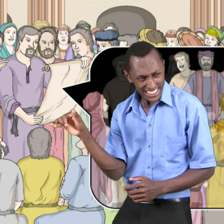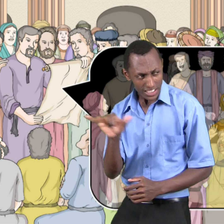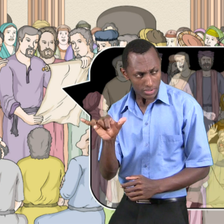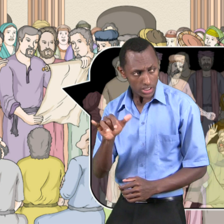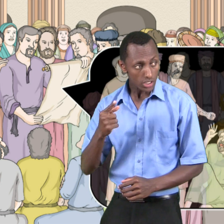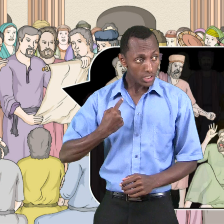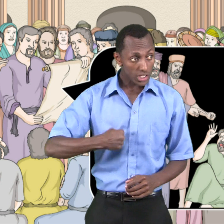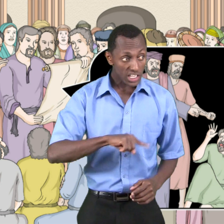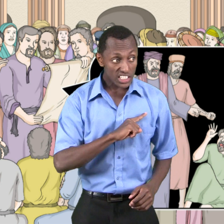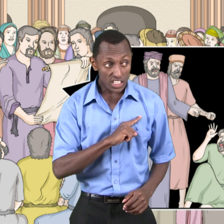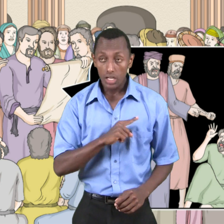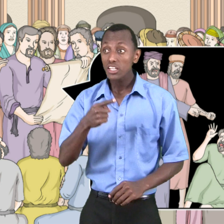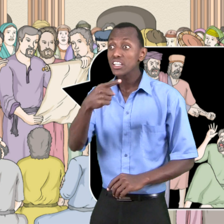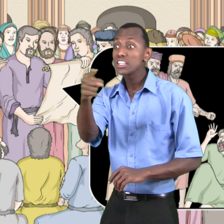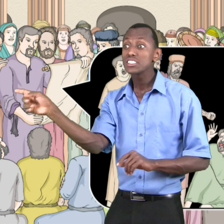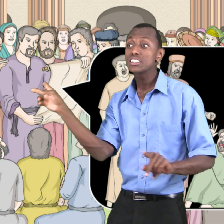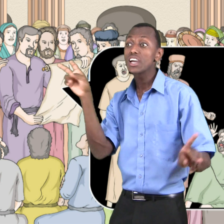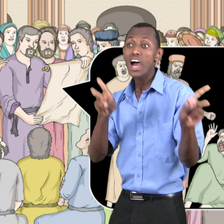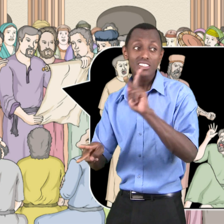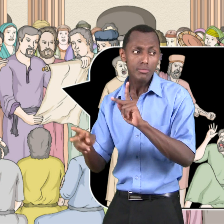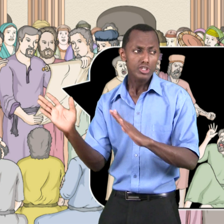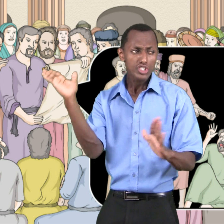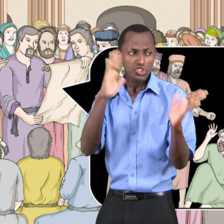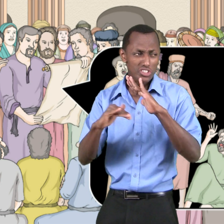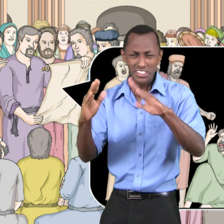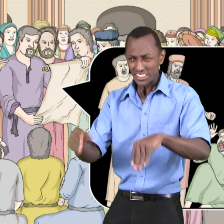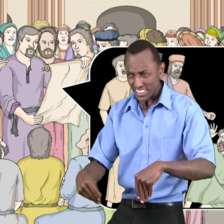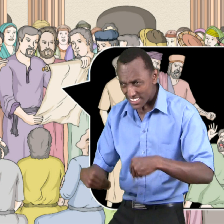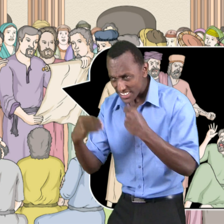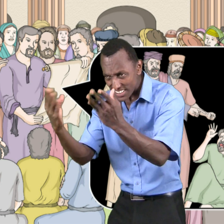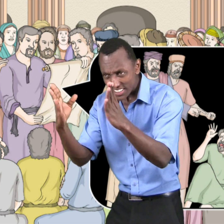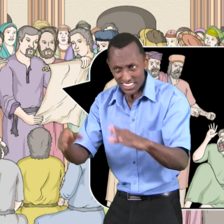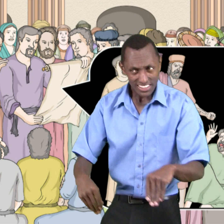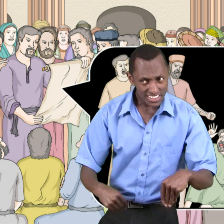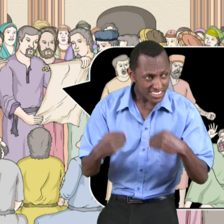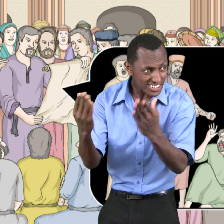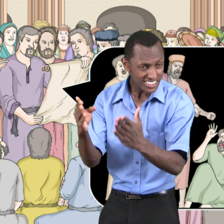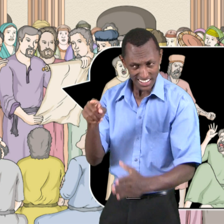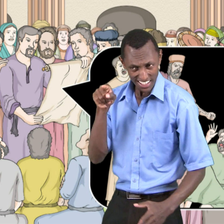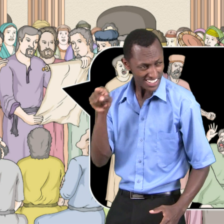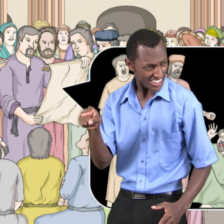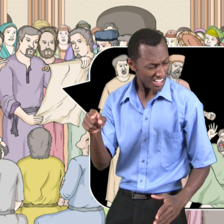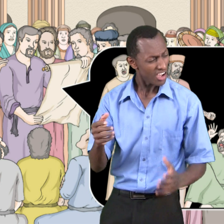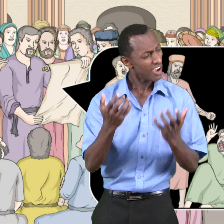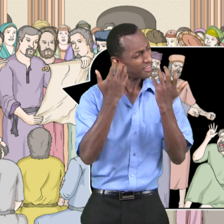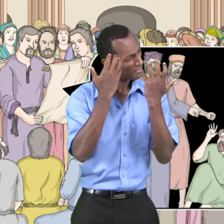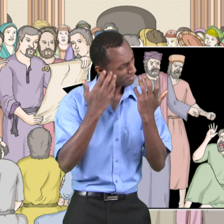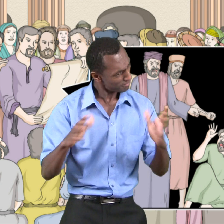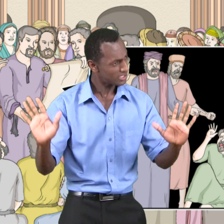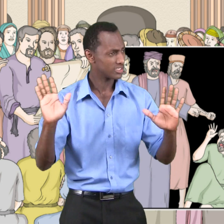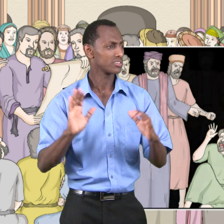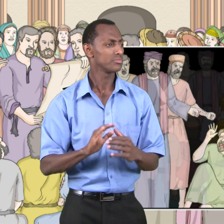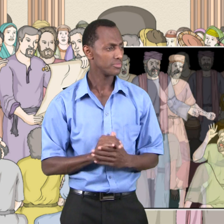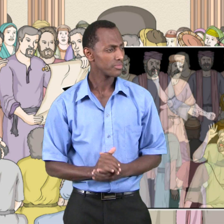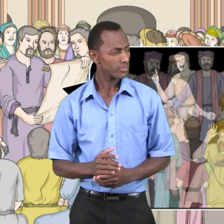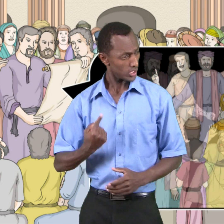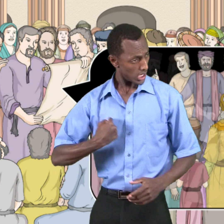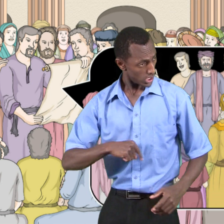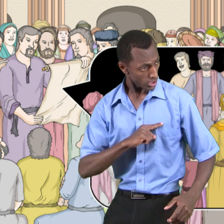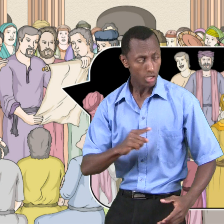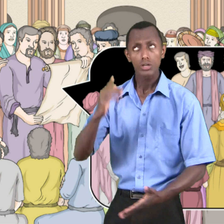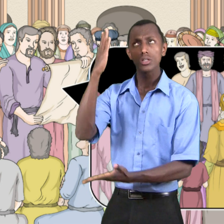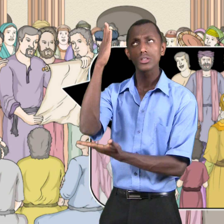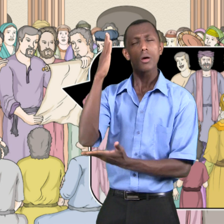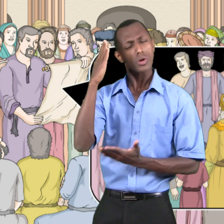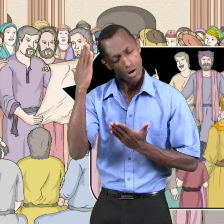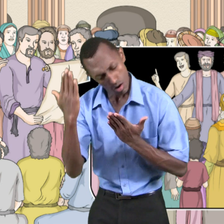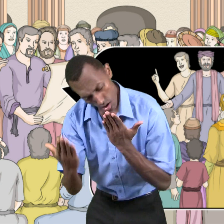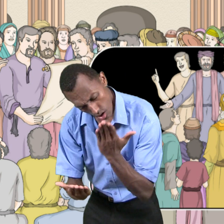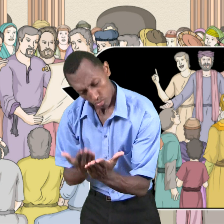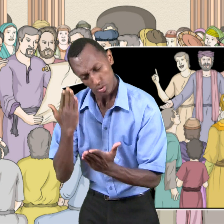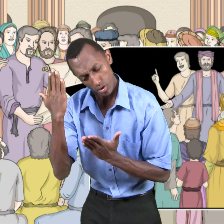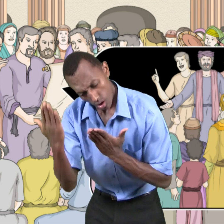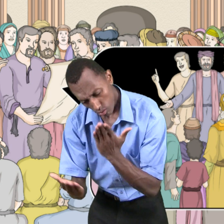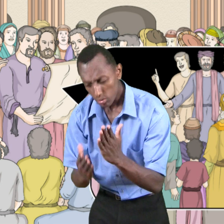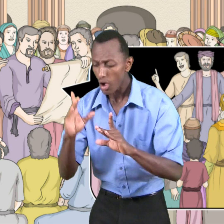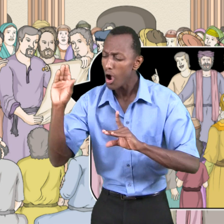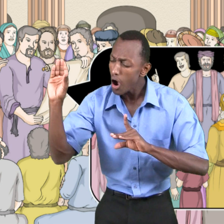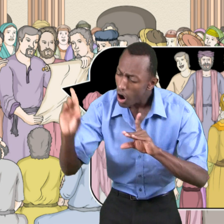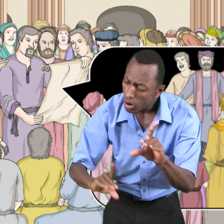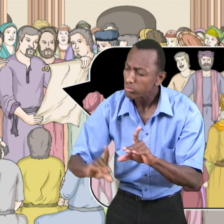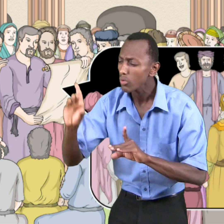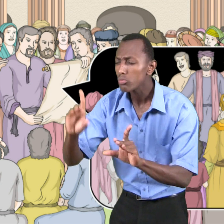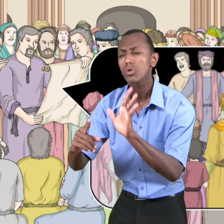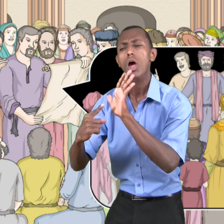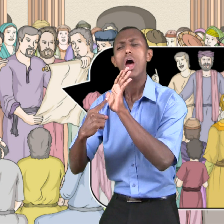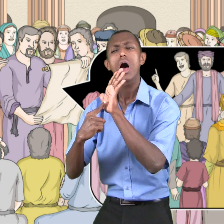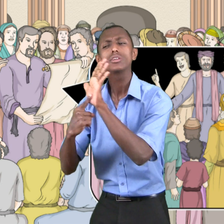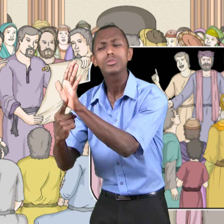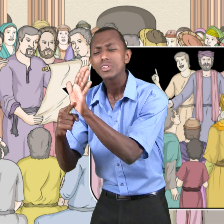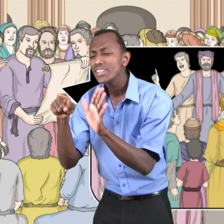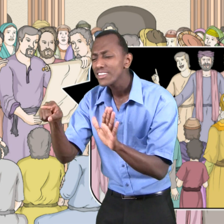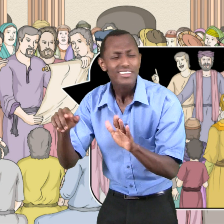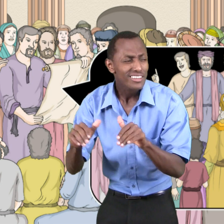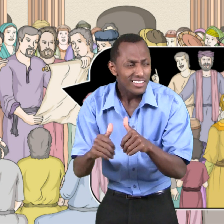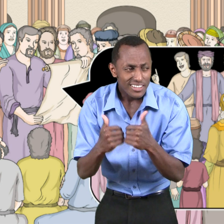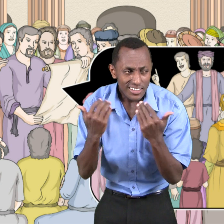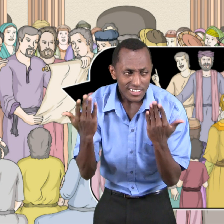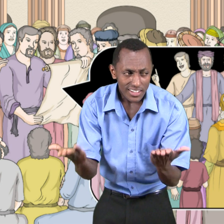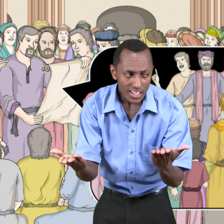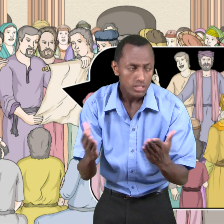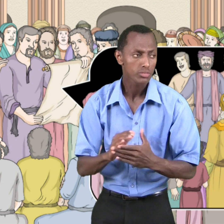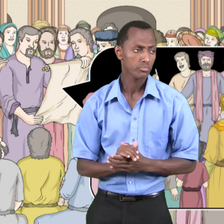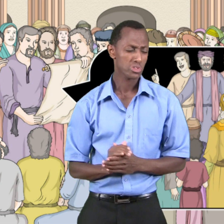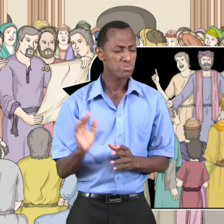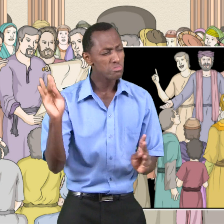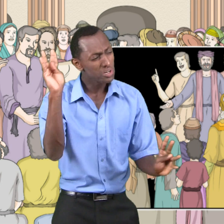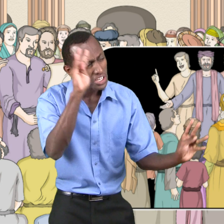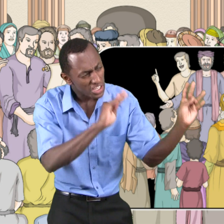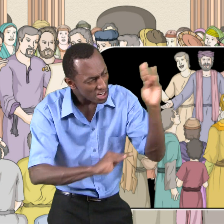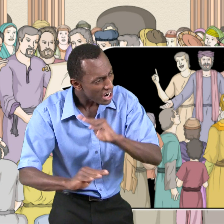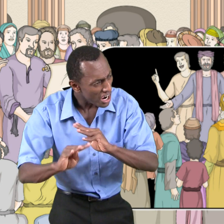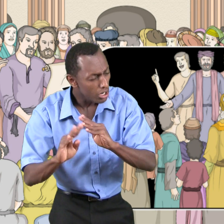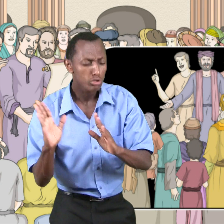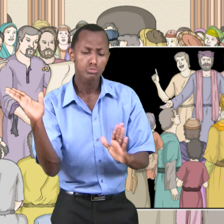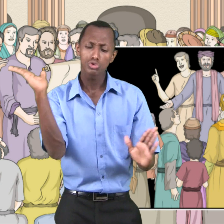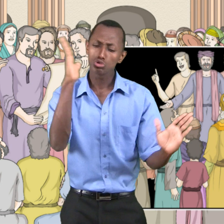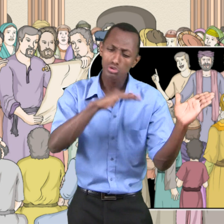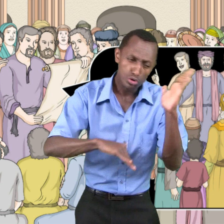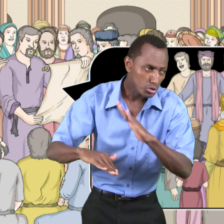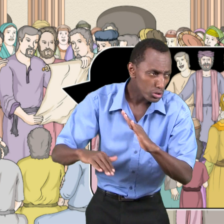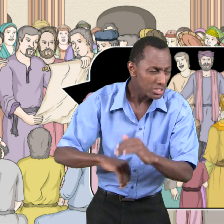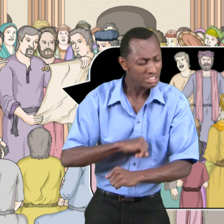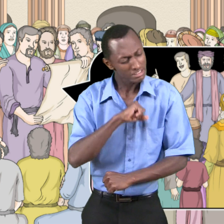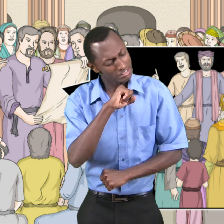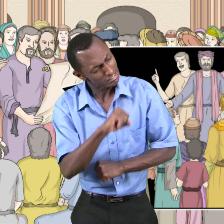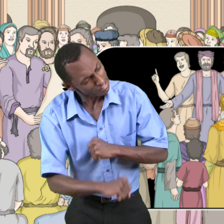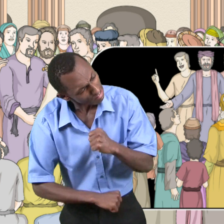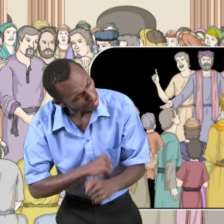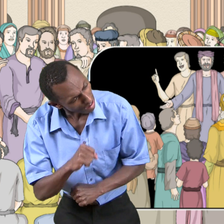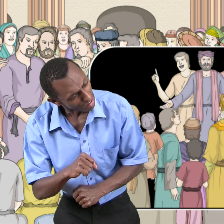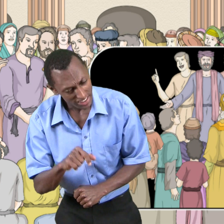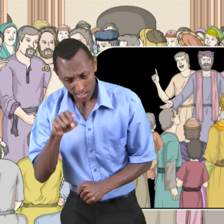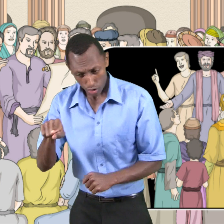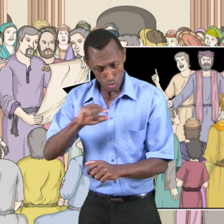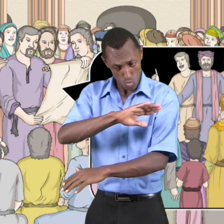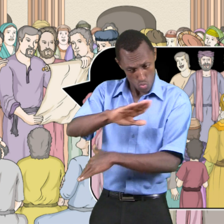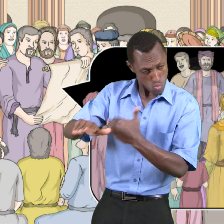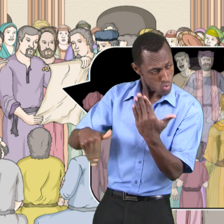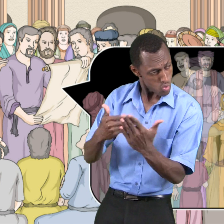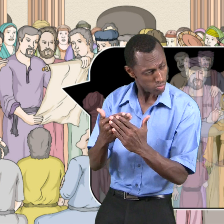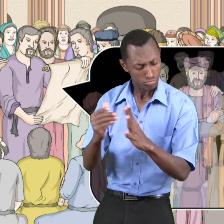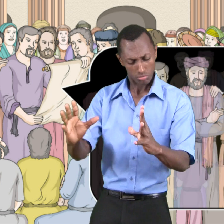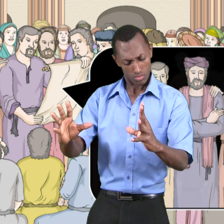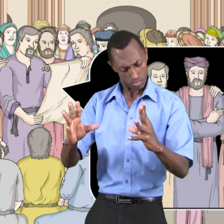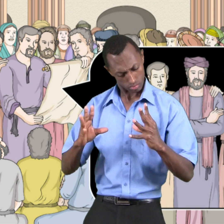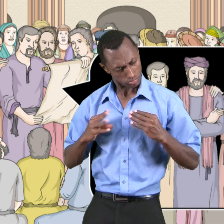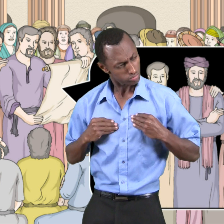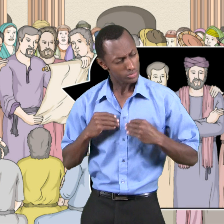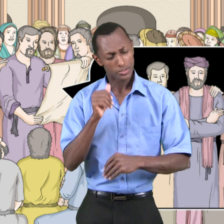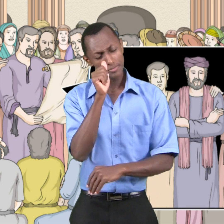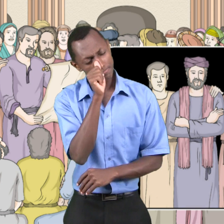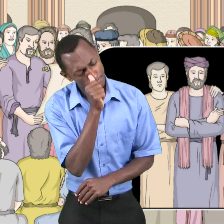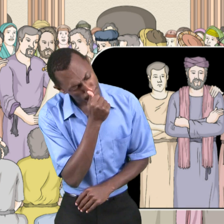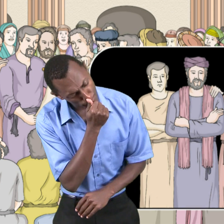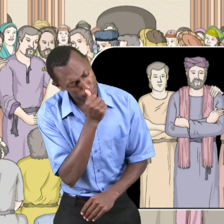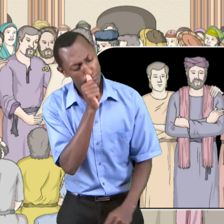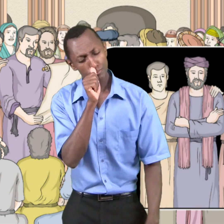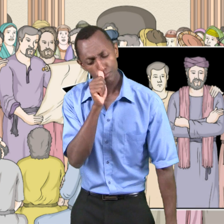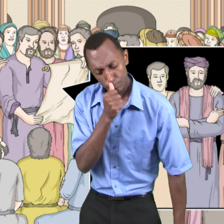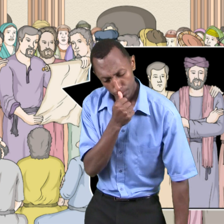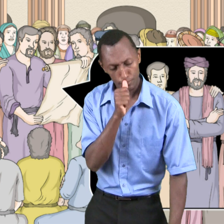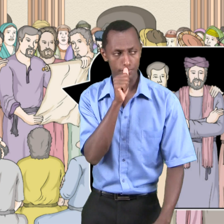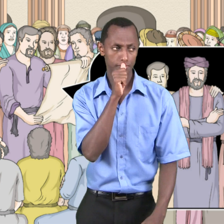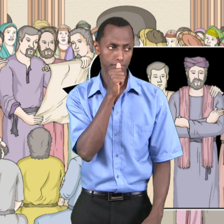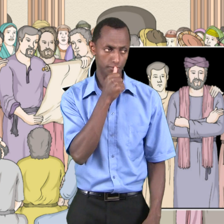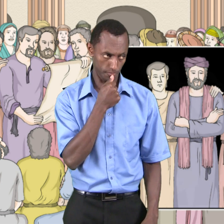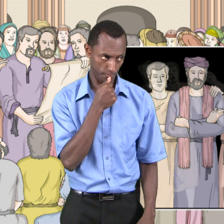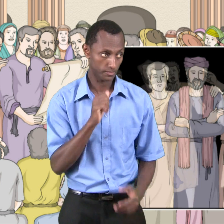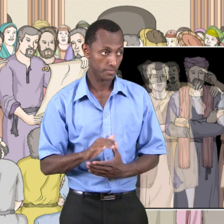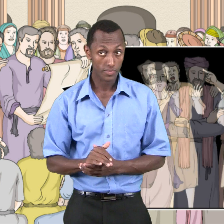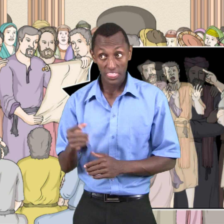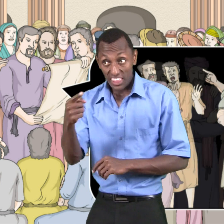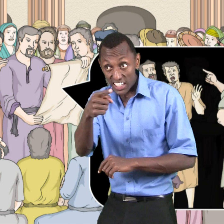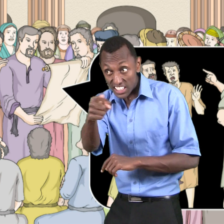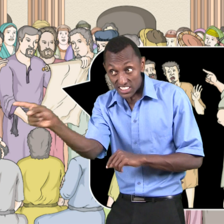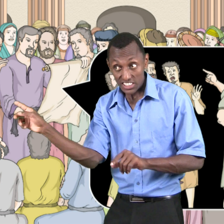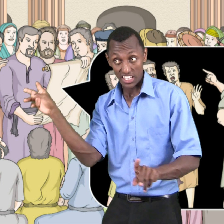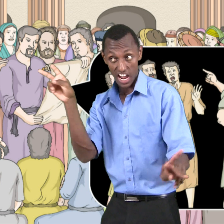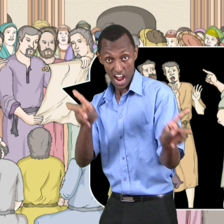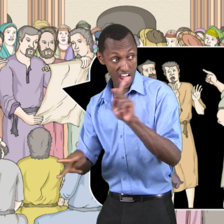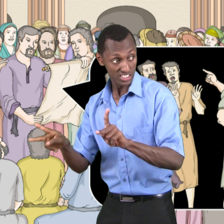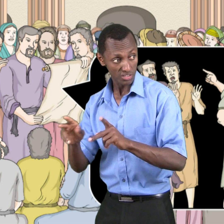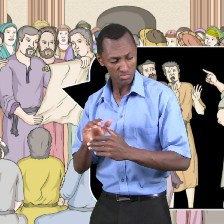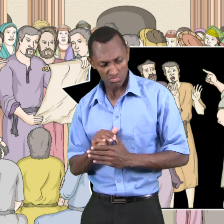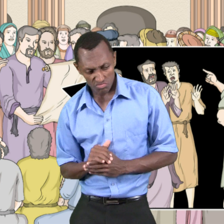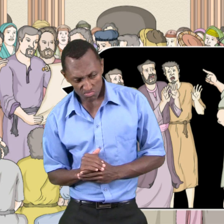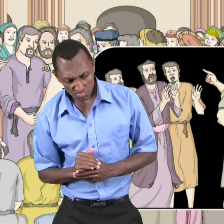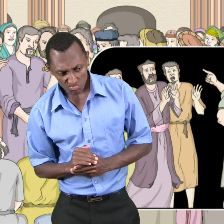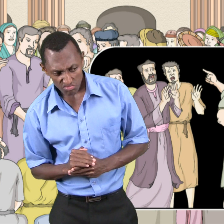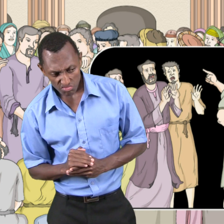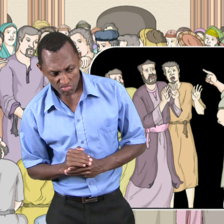Rather, as servants of God we commend ourselves in every way: in great endurance;